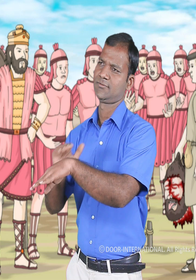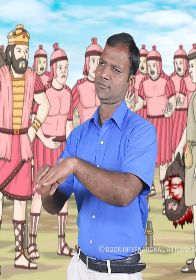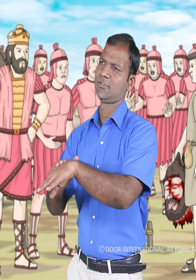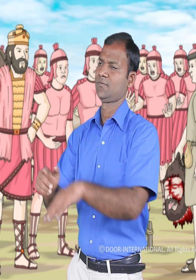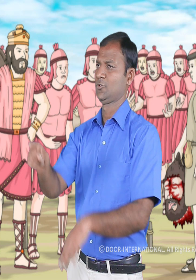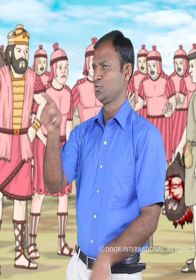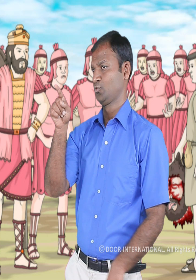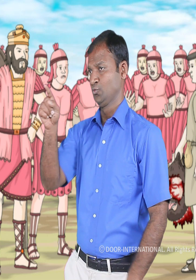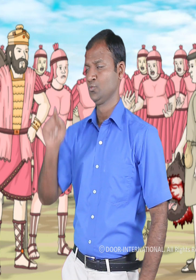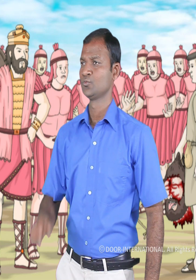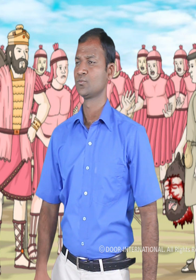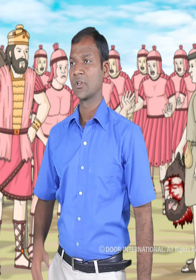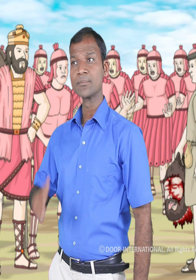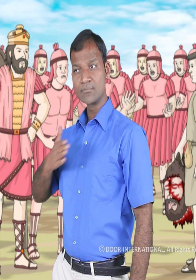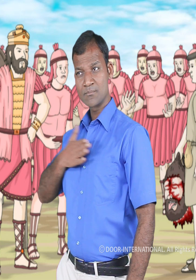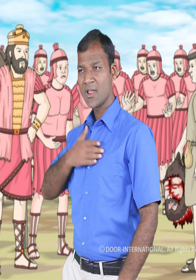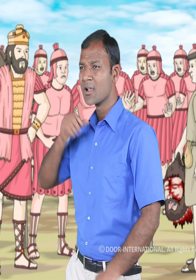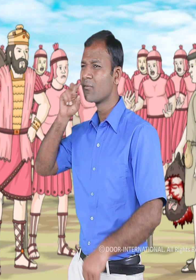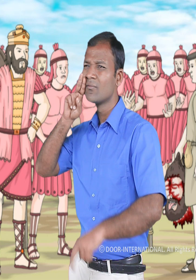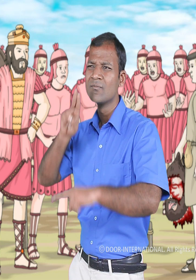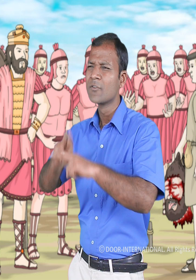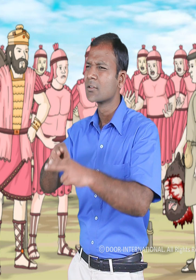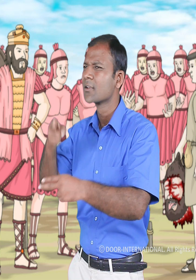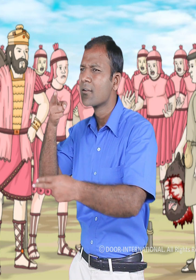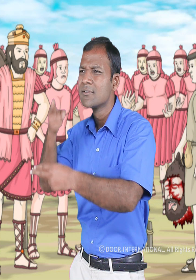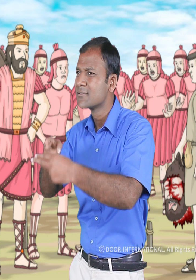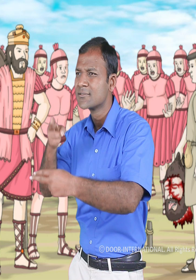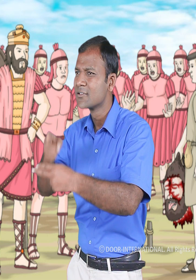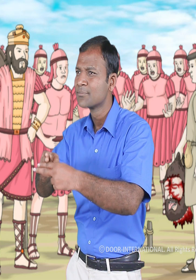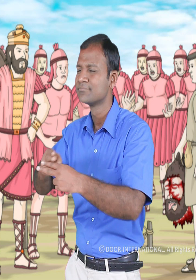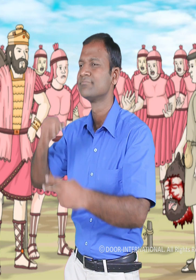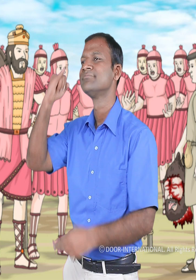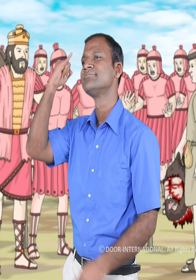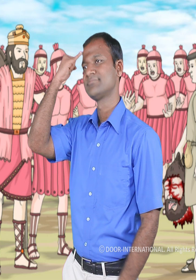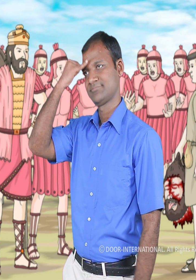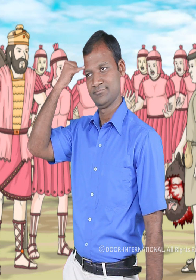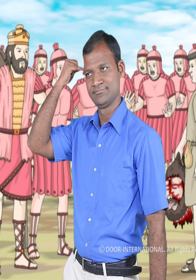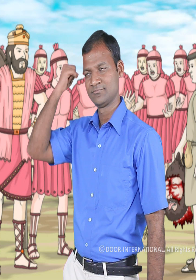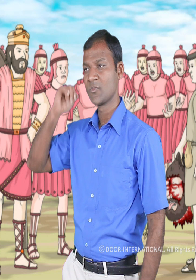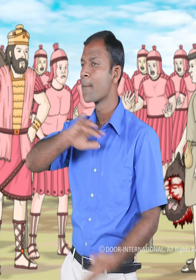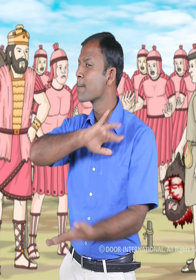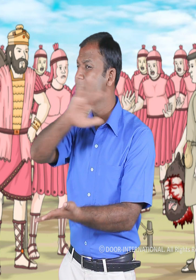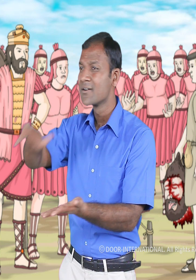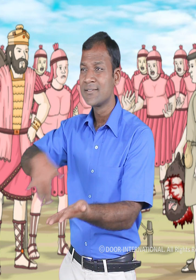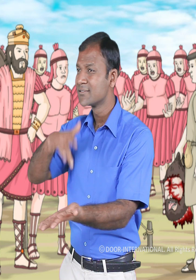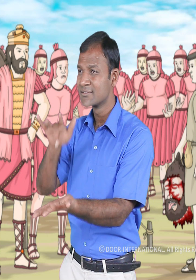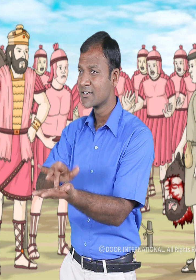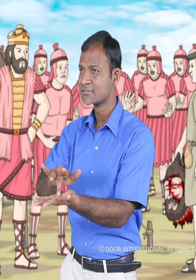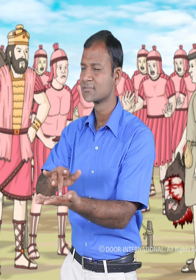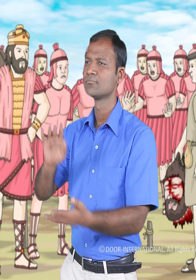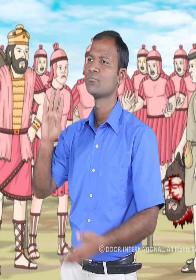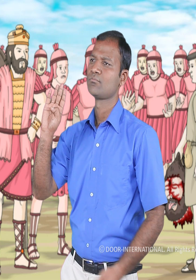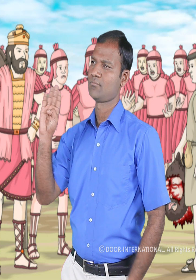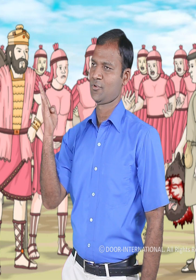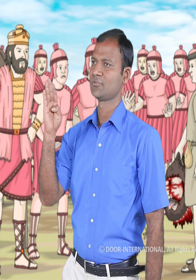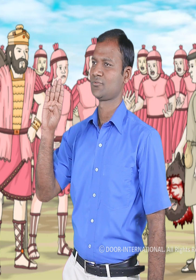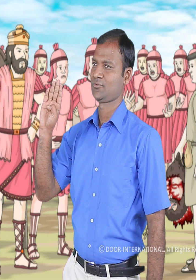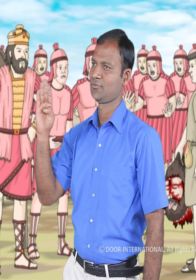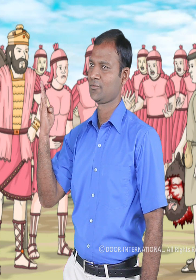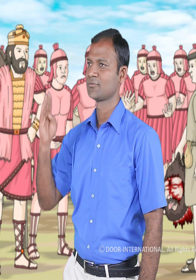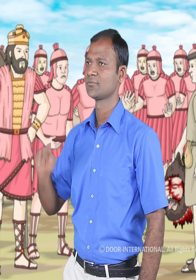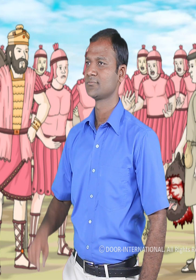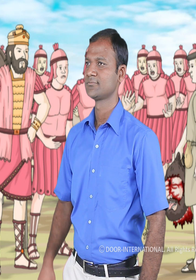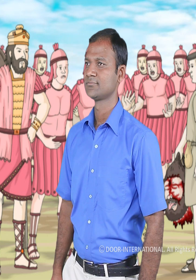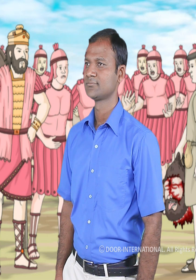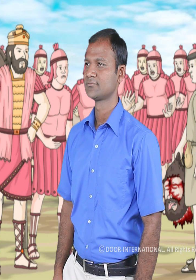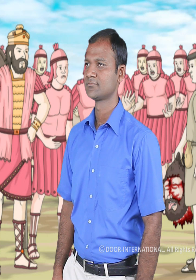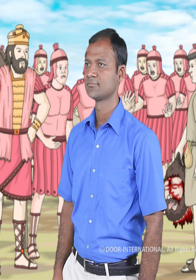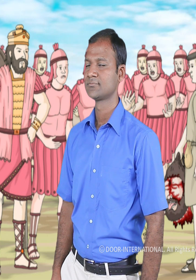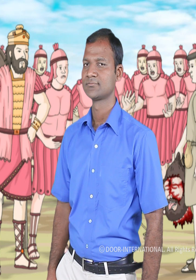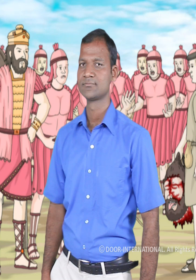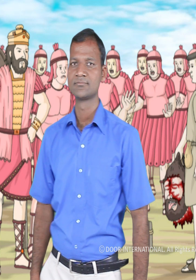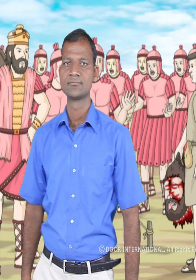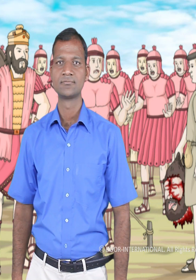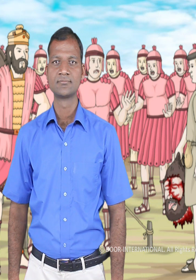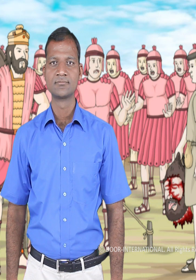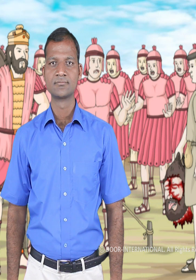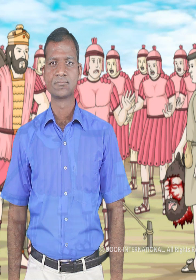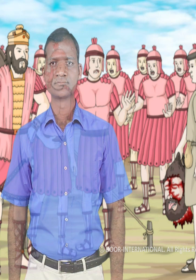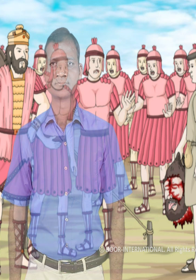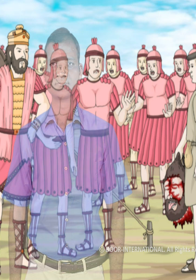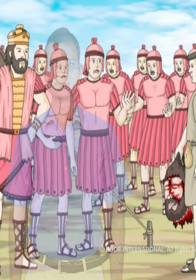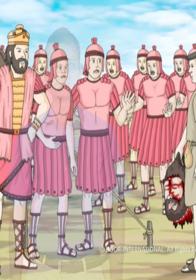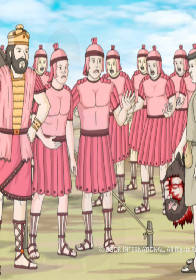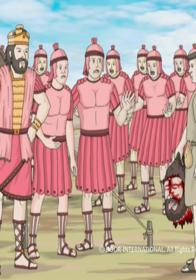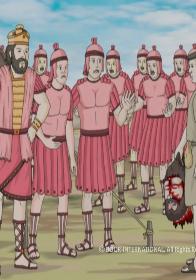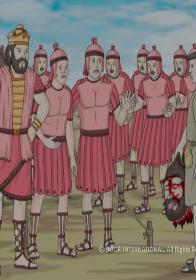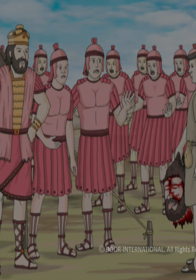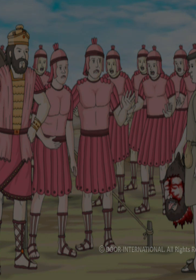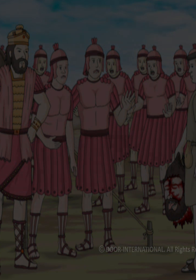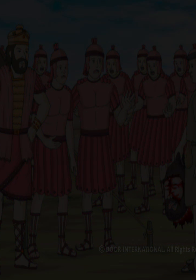asked Saul. “I am the son of your servant Jesse of Bethlehem,” David replied.